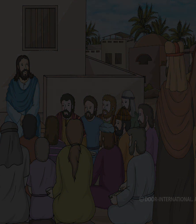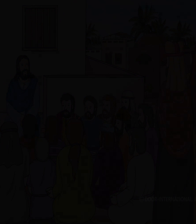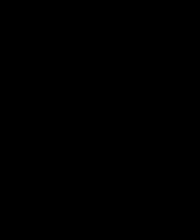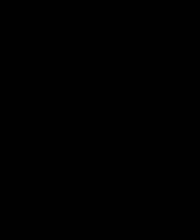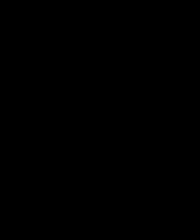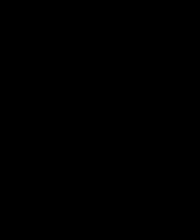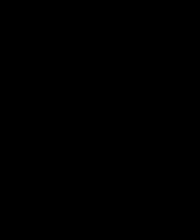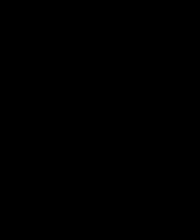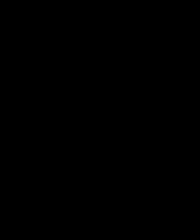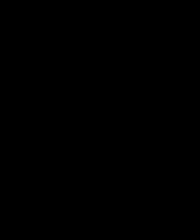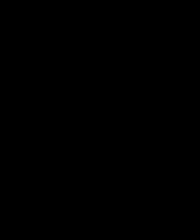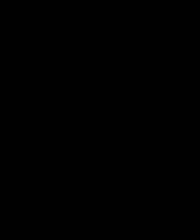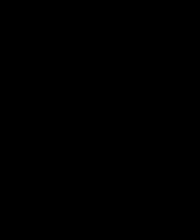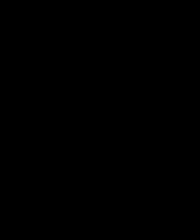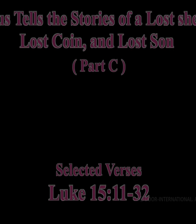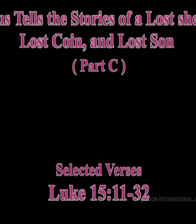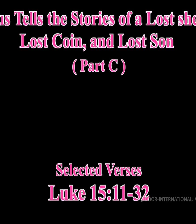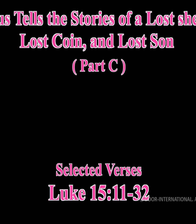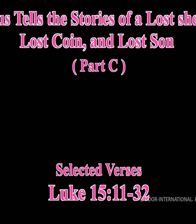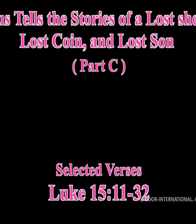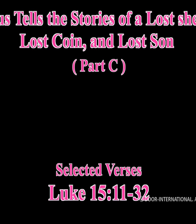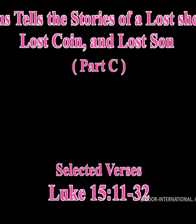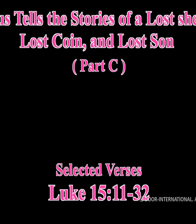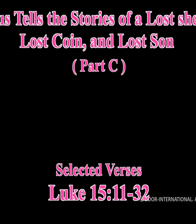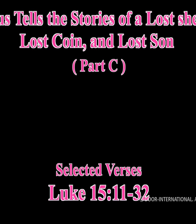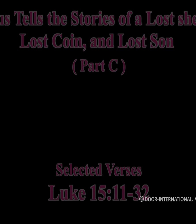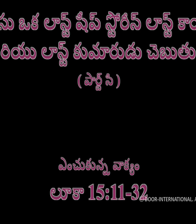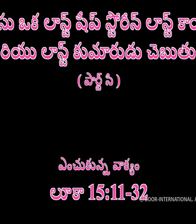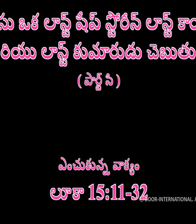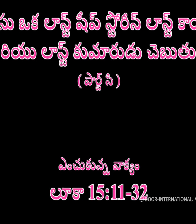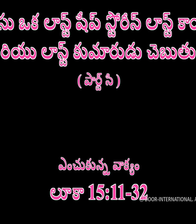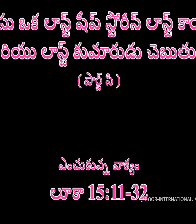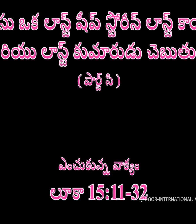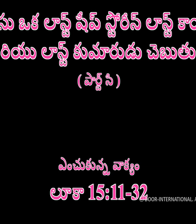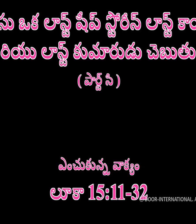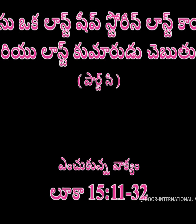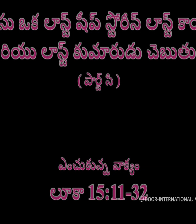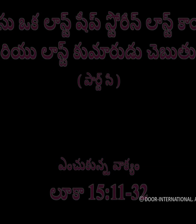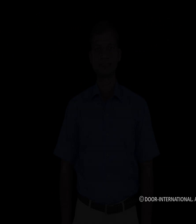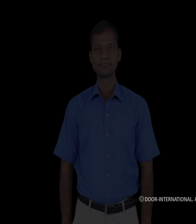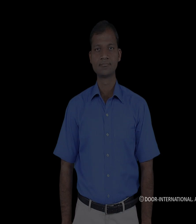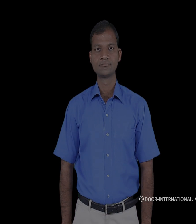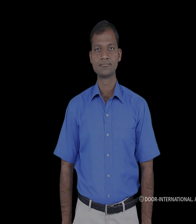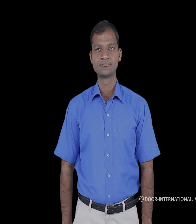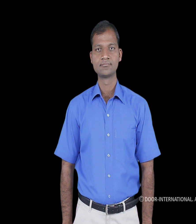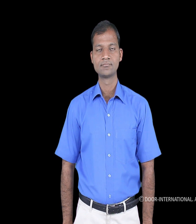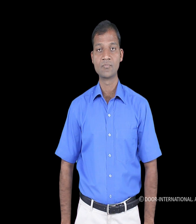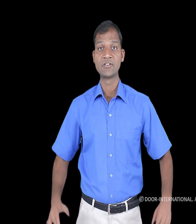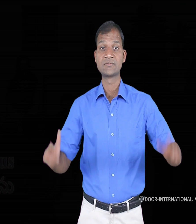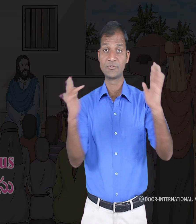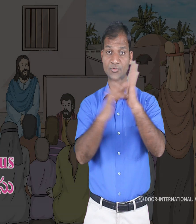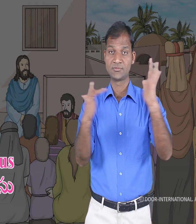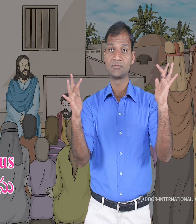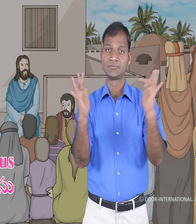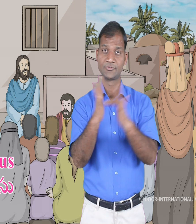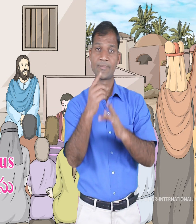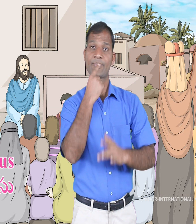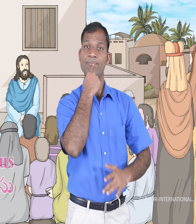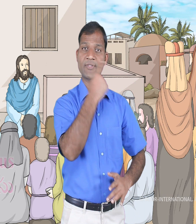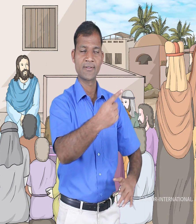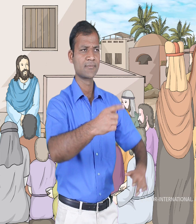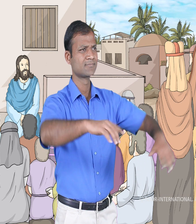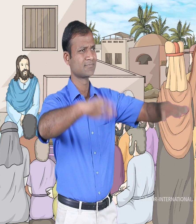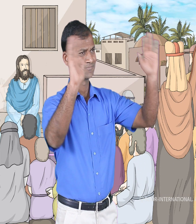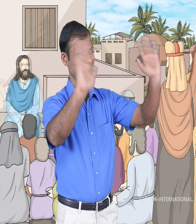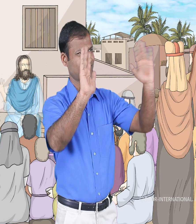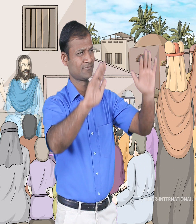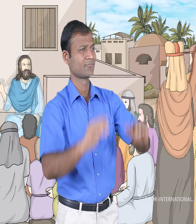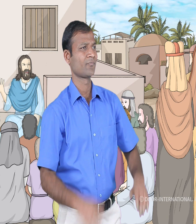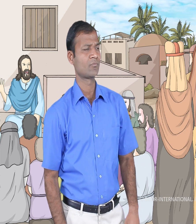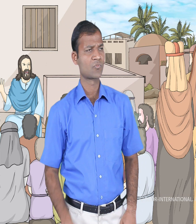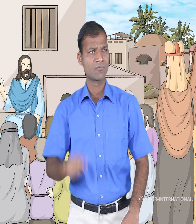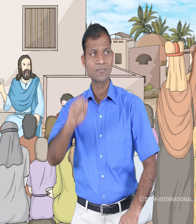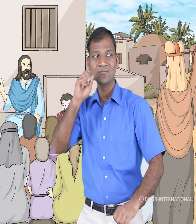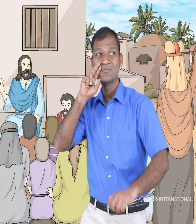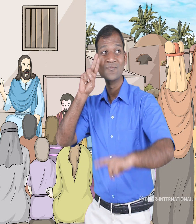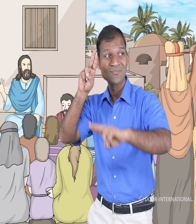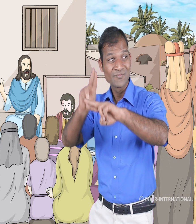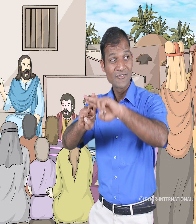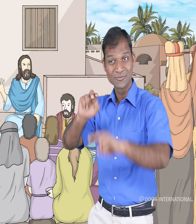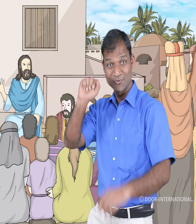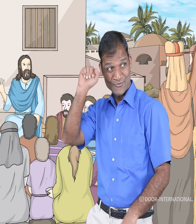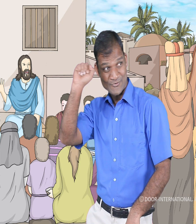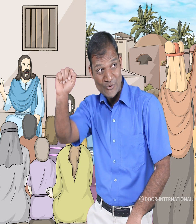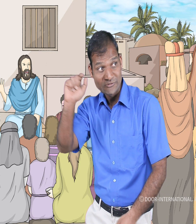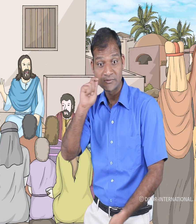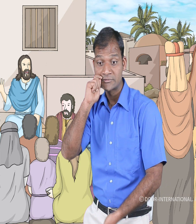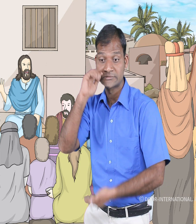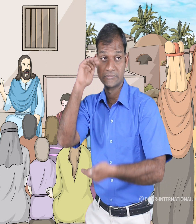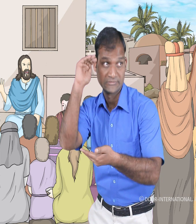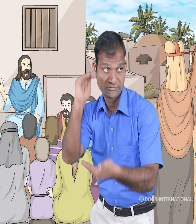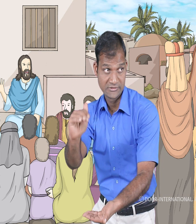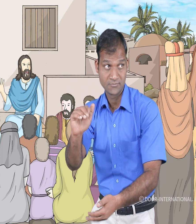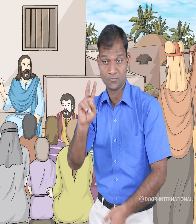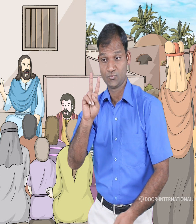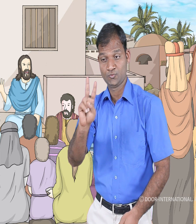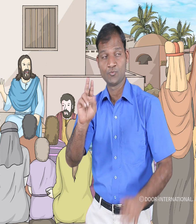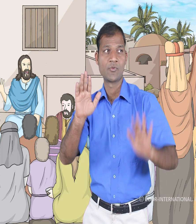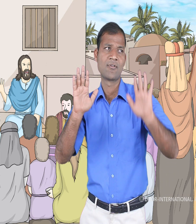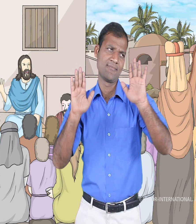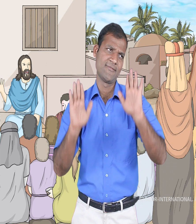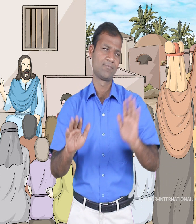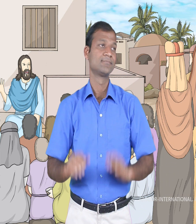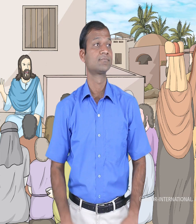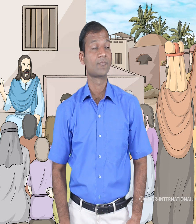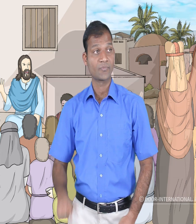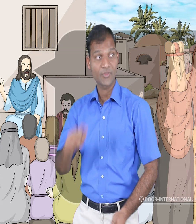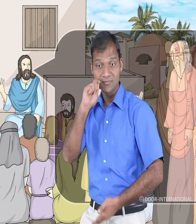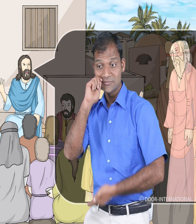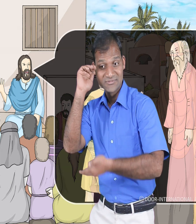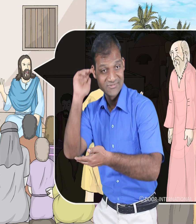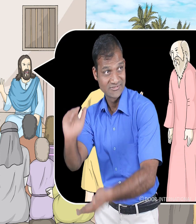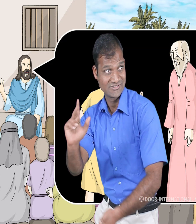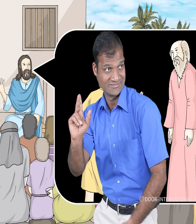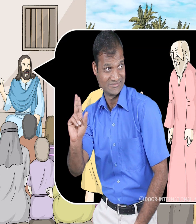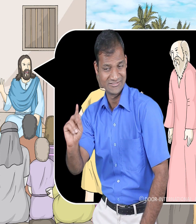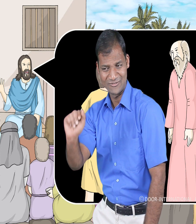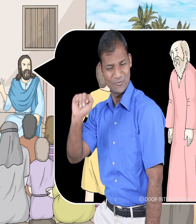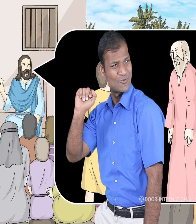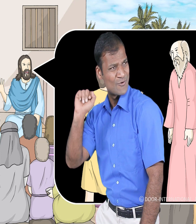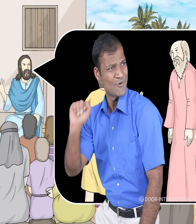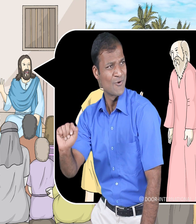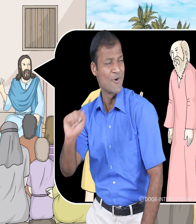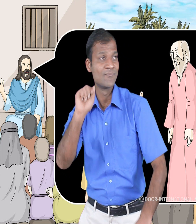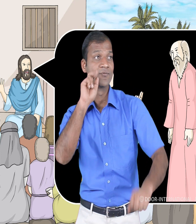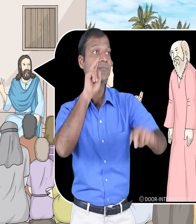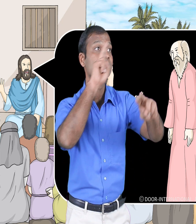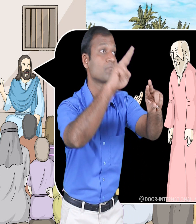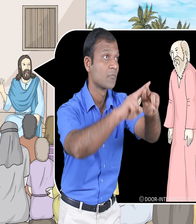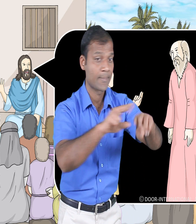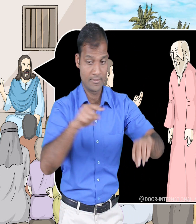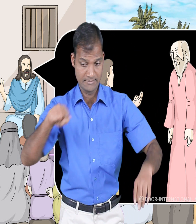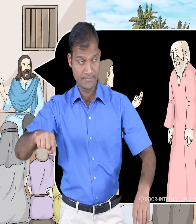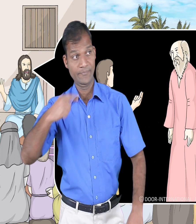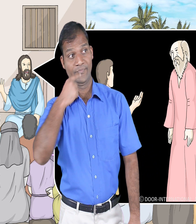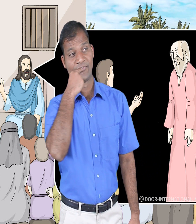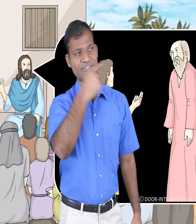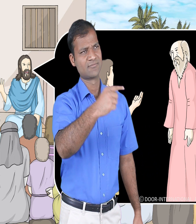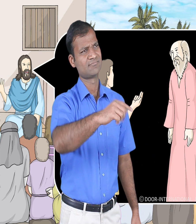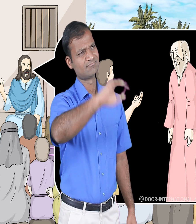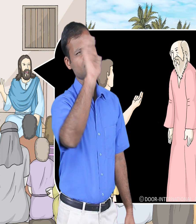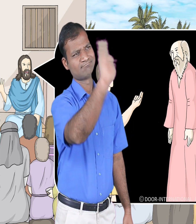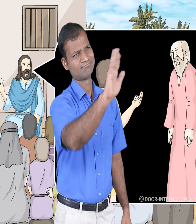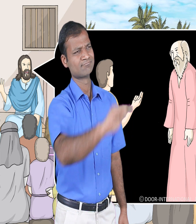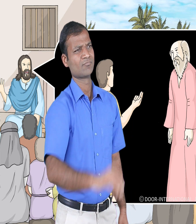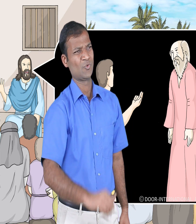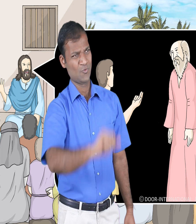Then Jesus said, “There was a man who had two sons.